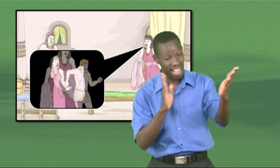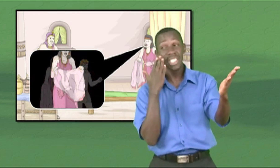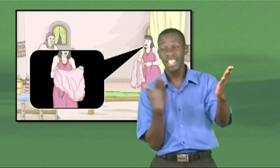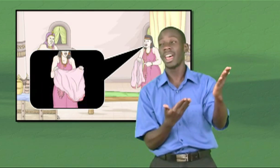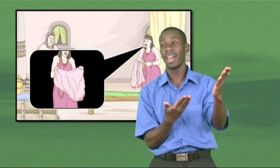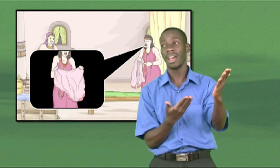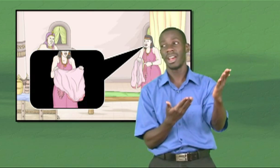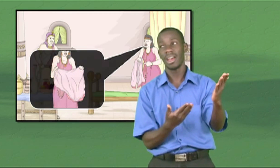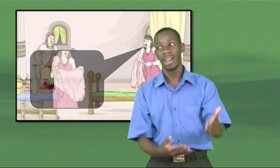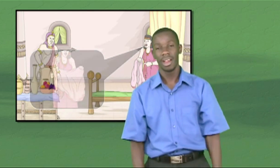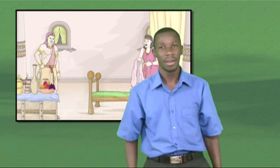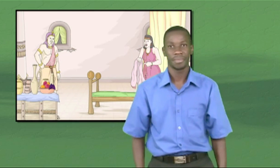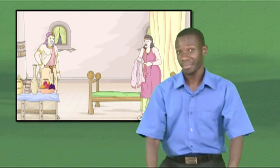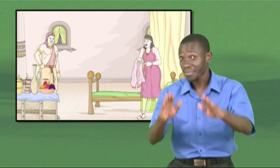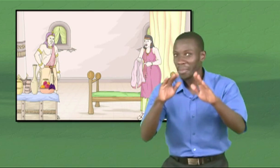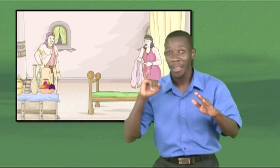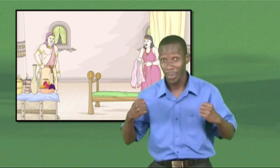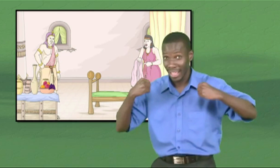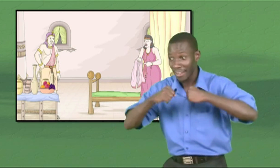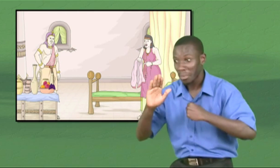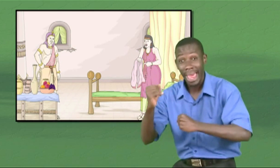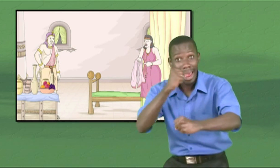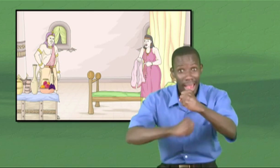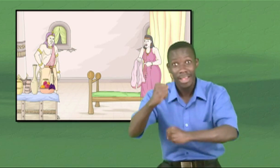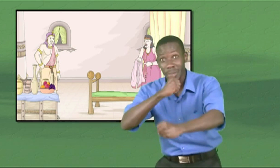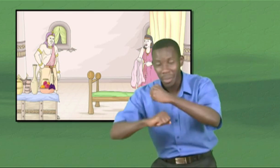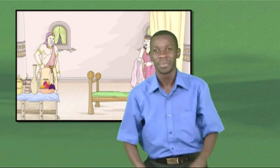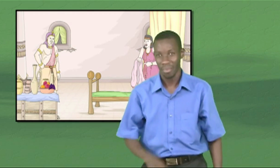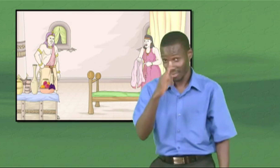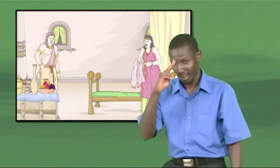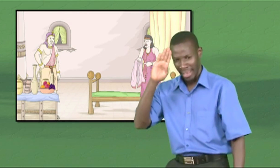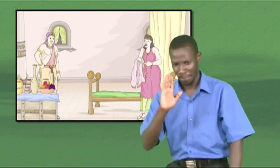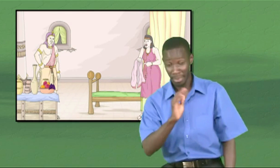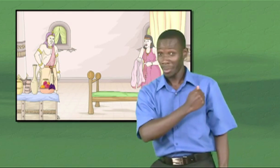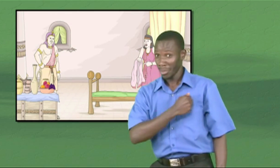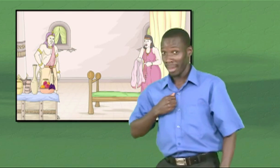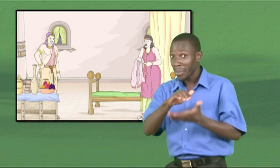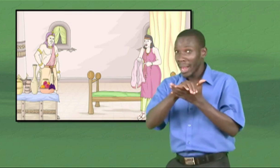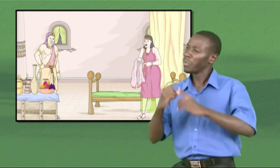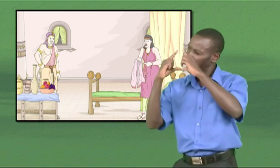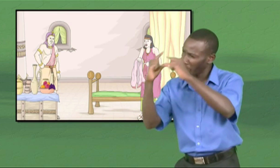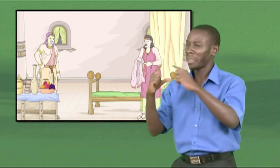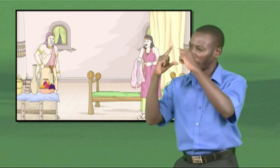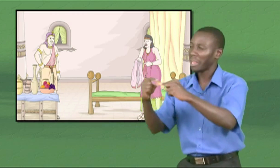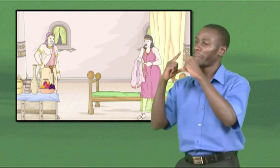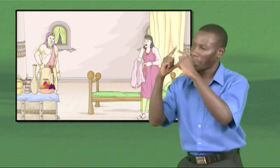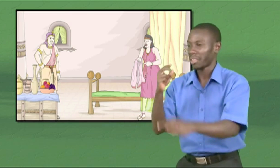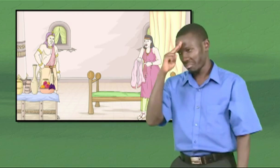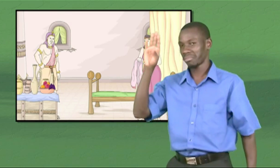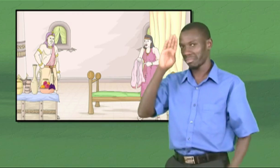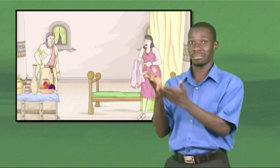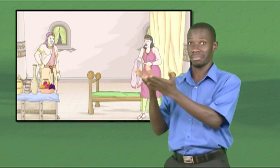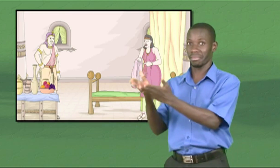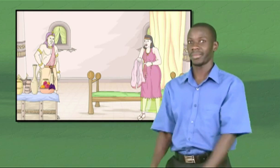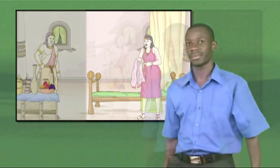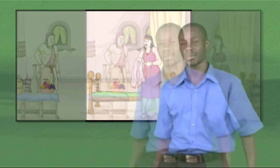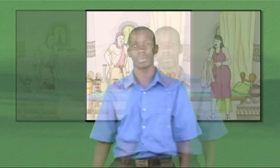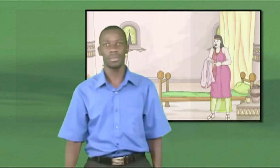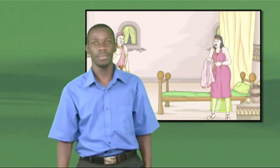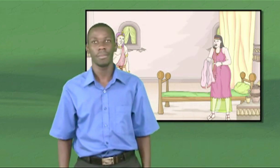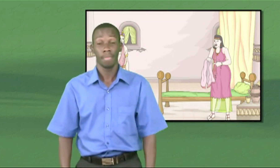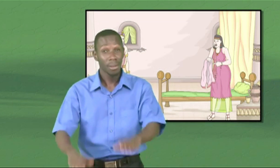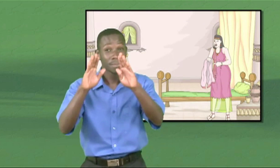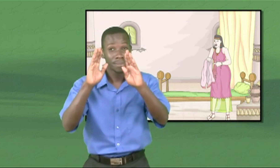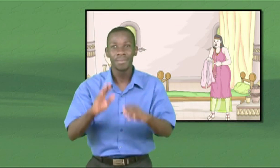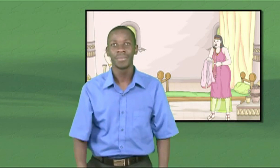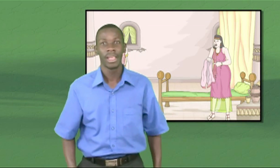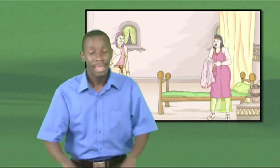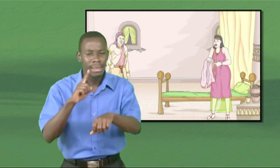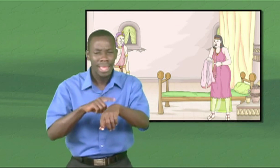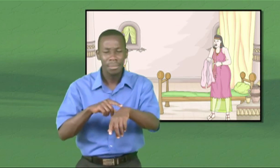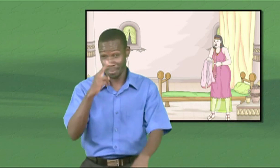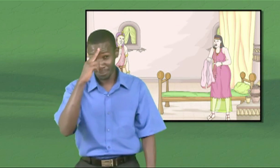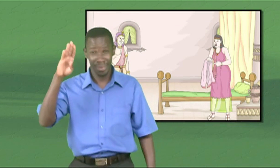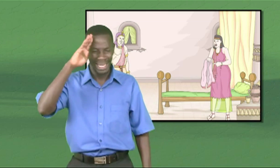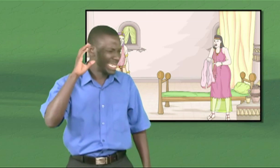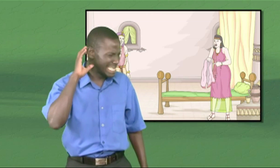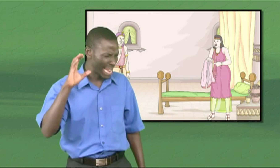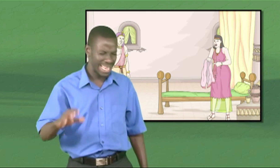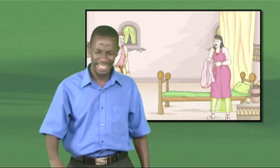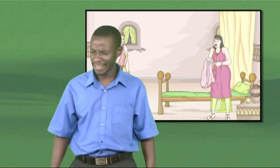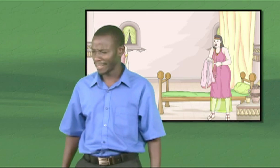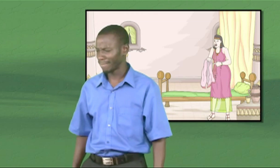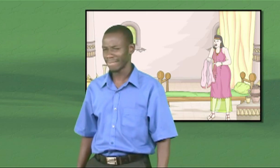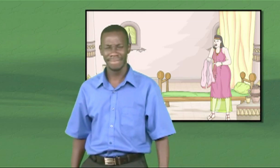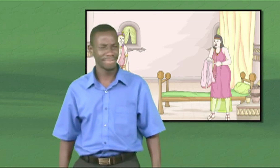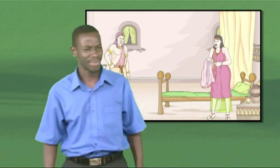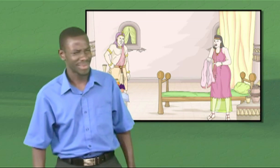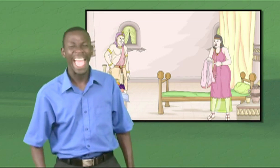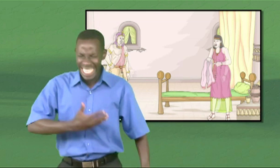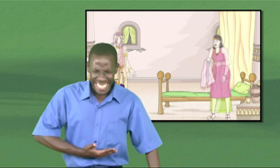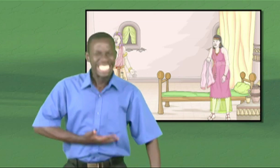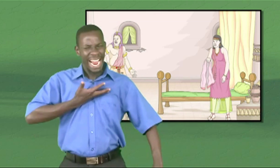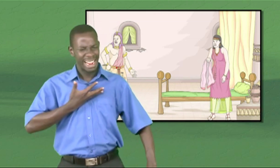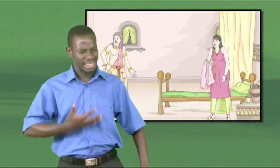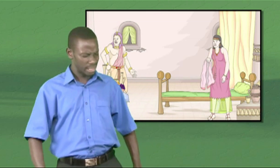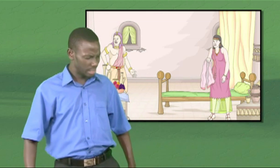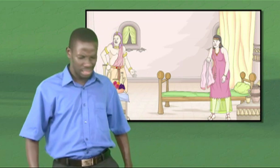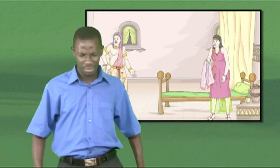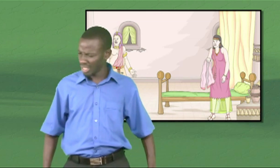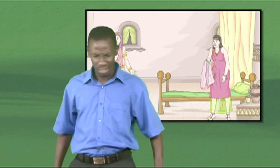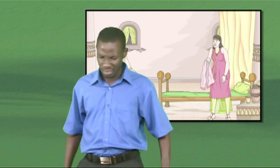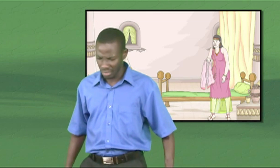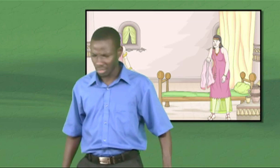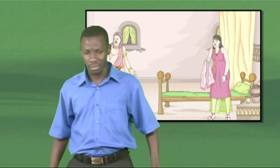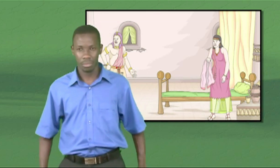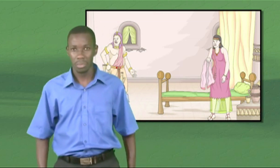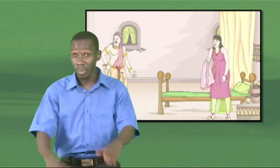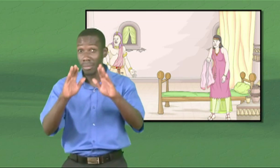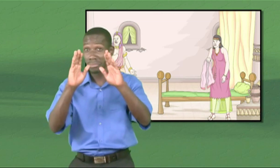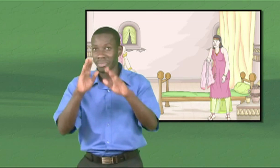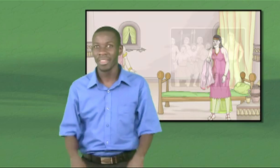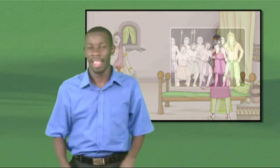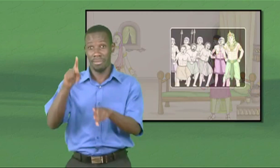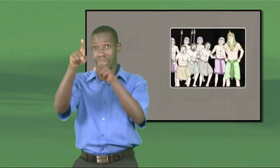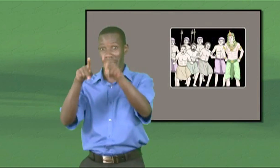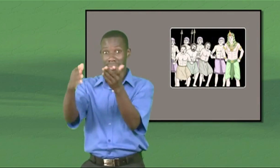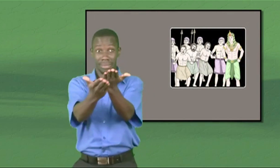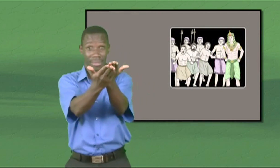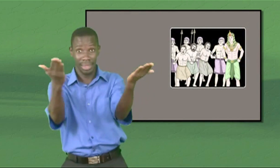When his master heard the story his wife told him, saying, “This is what your slave did to me,” he burned with anger.